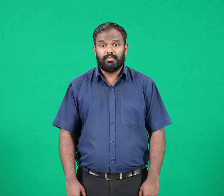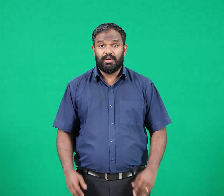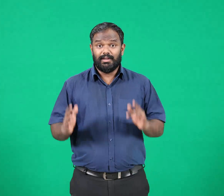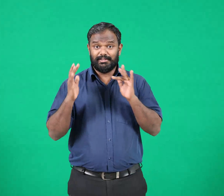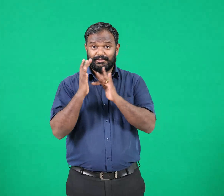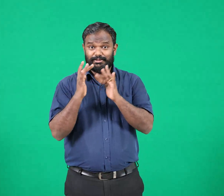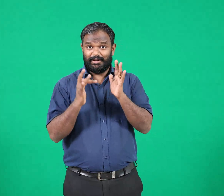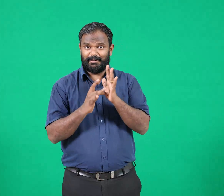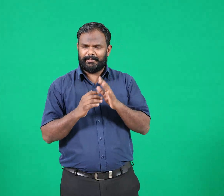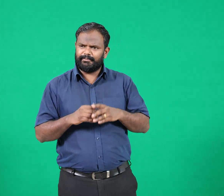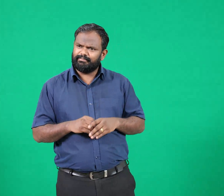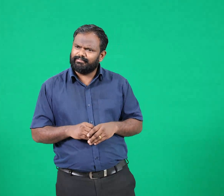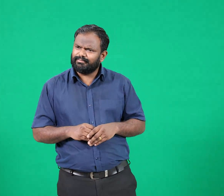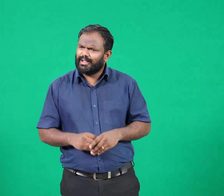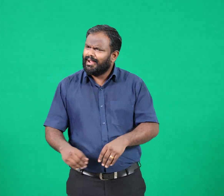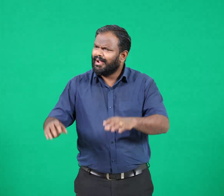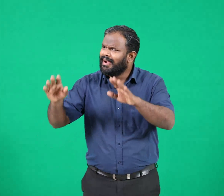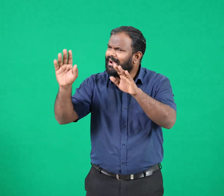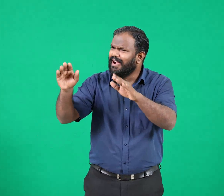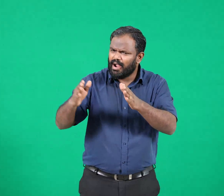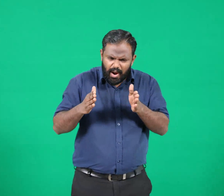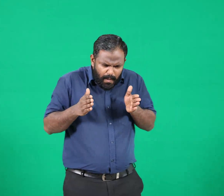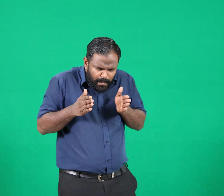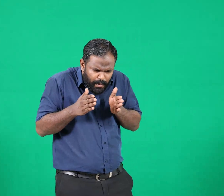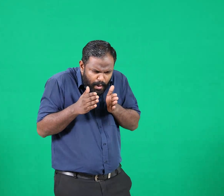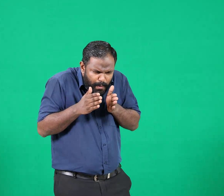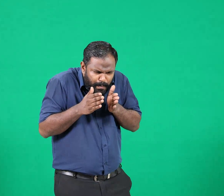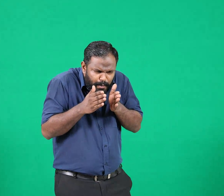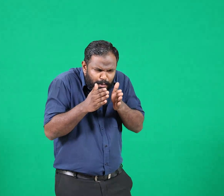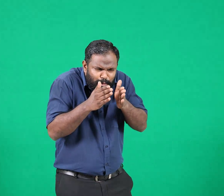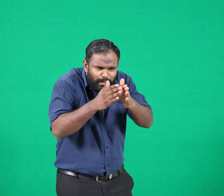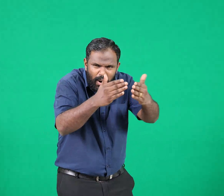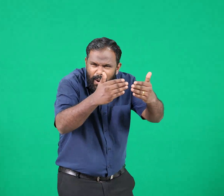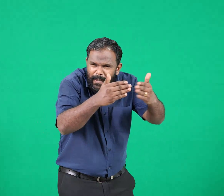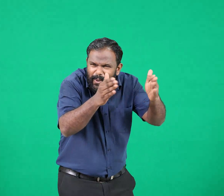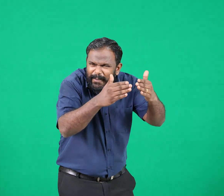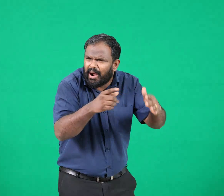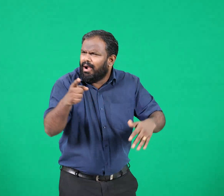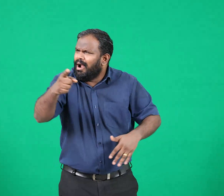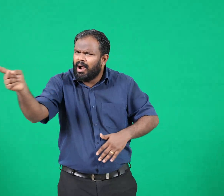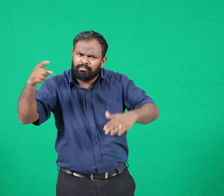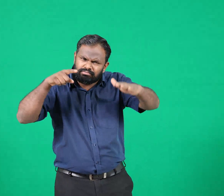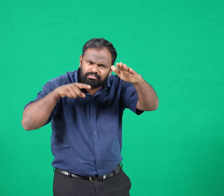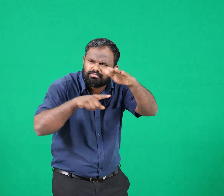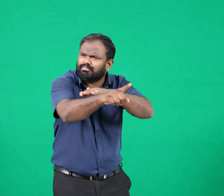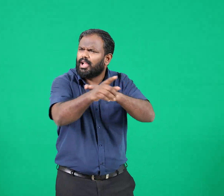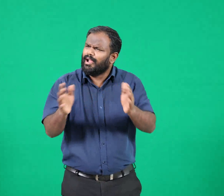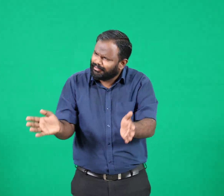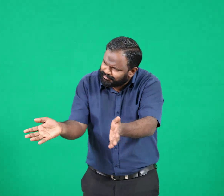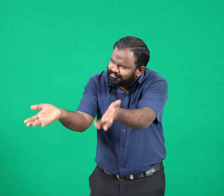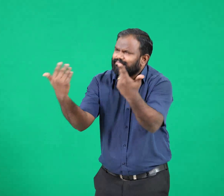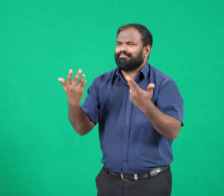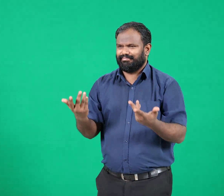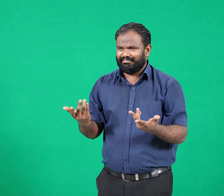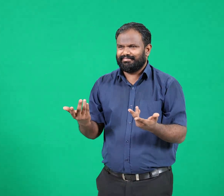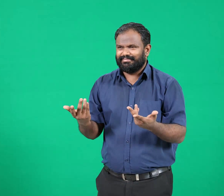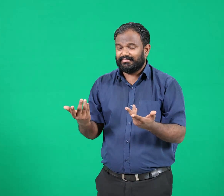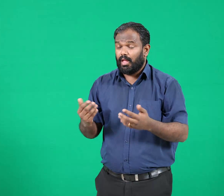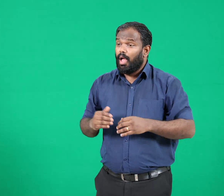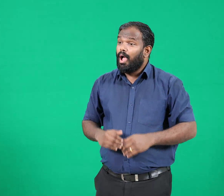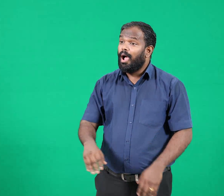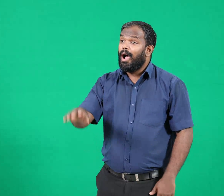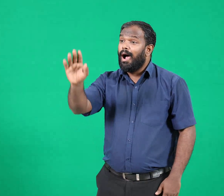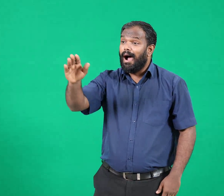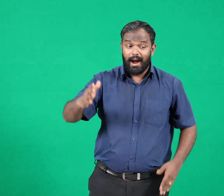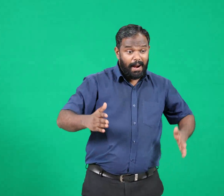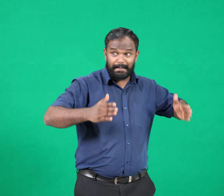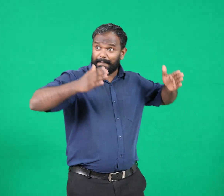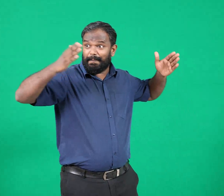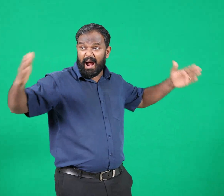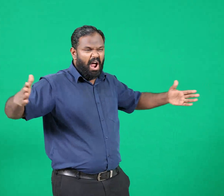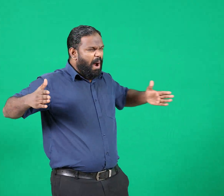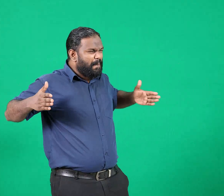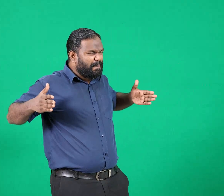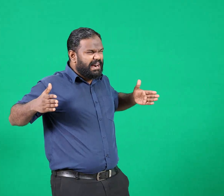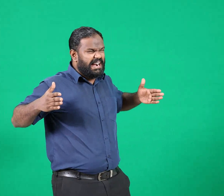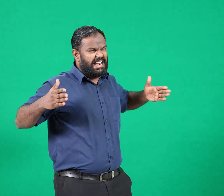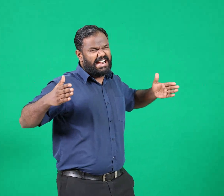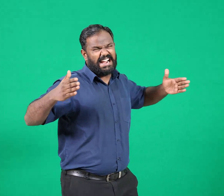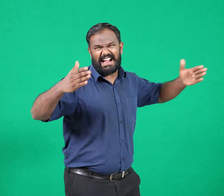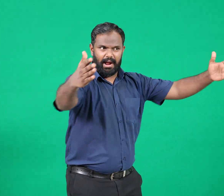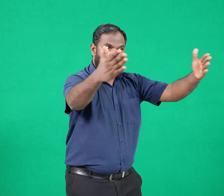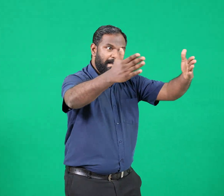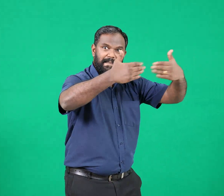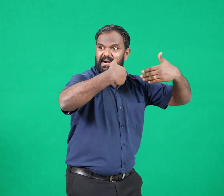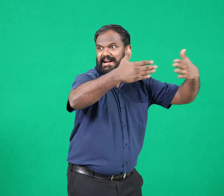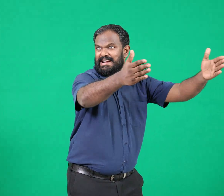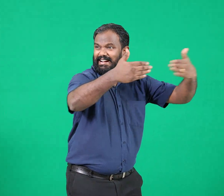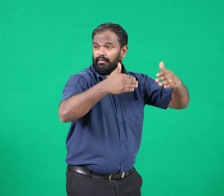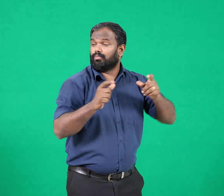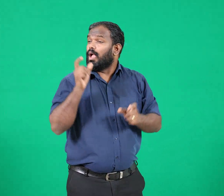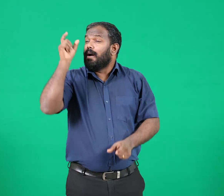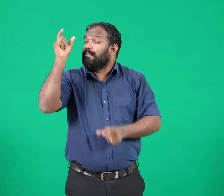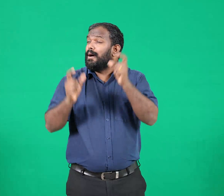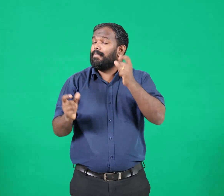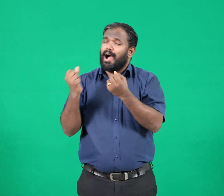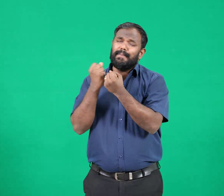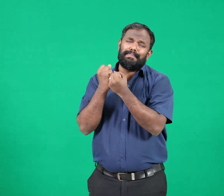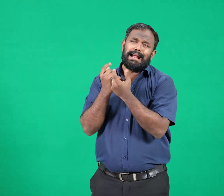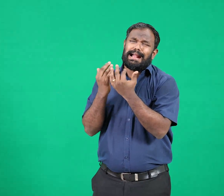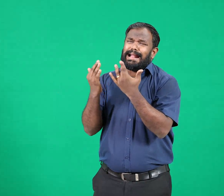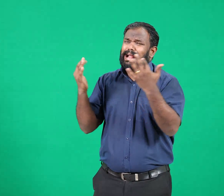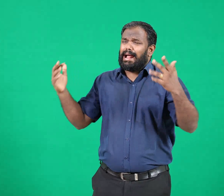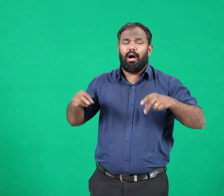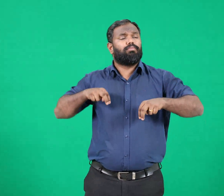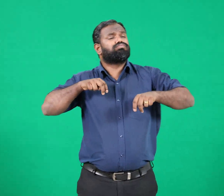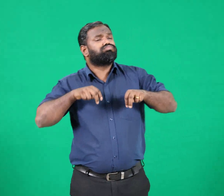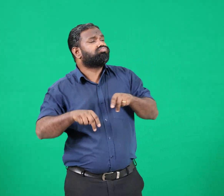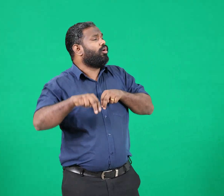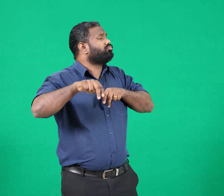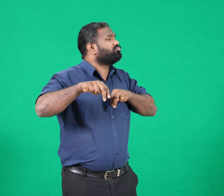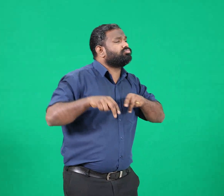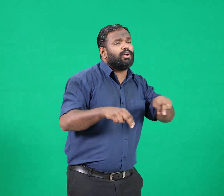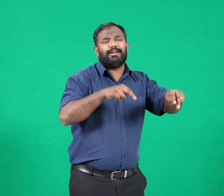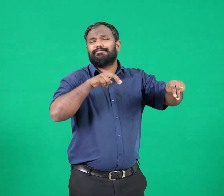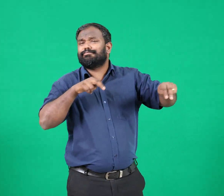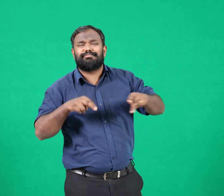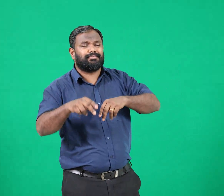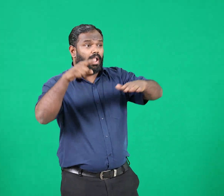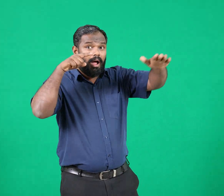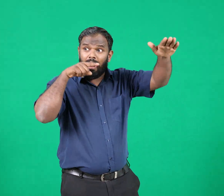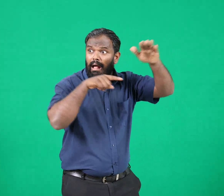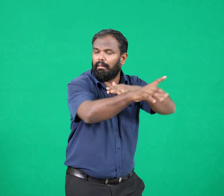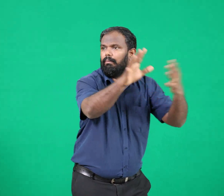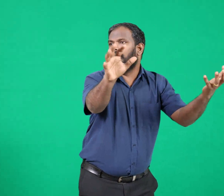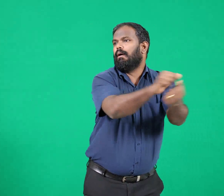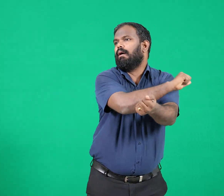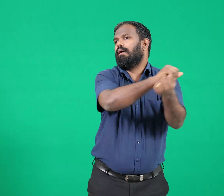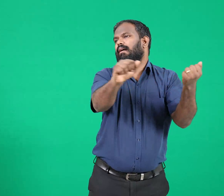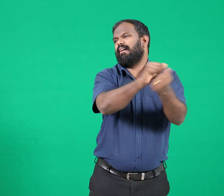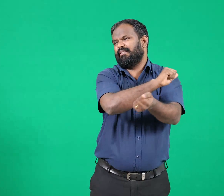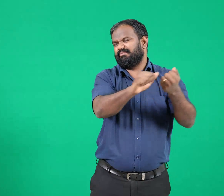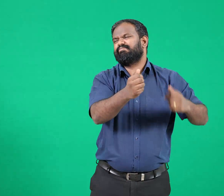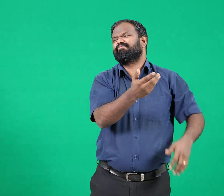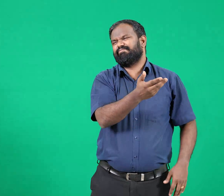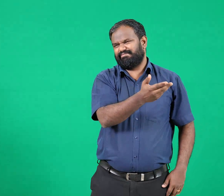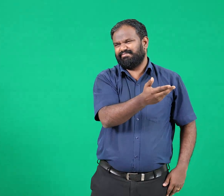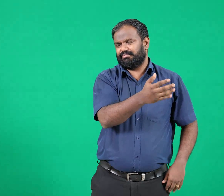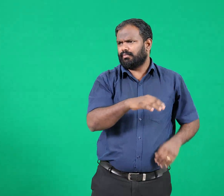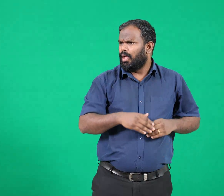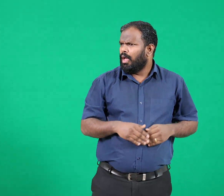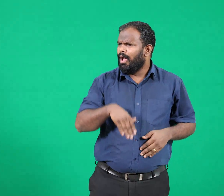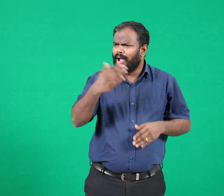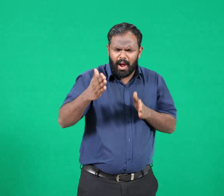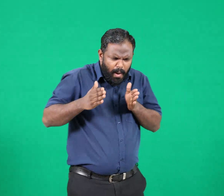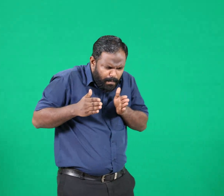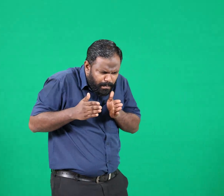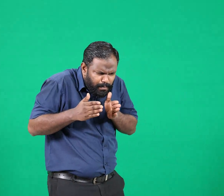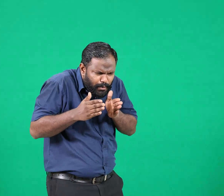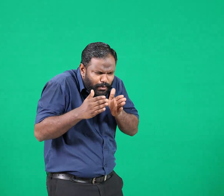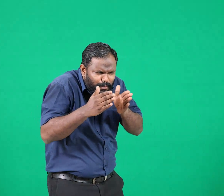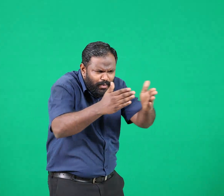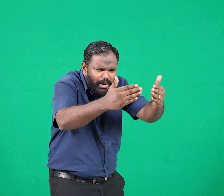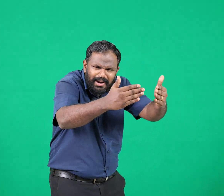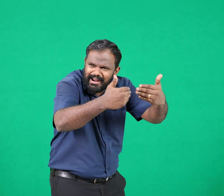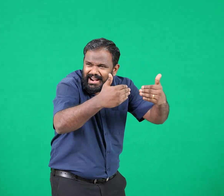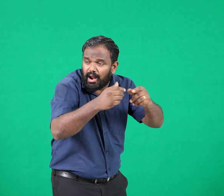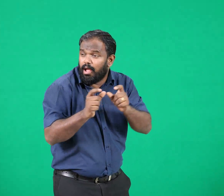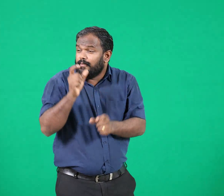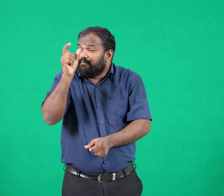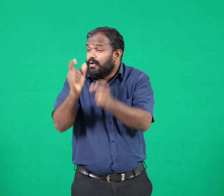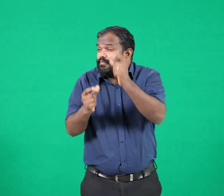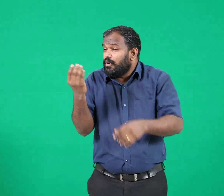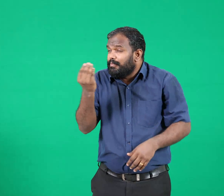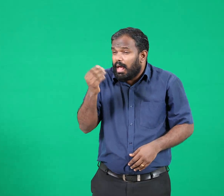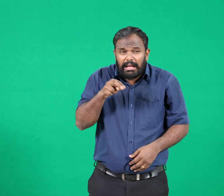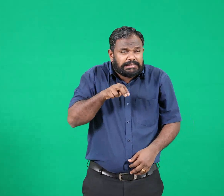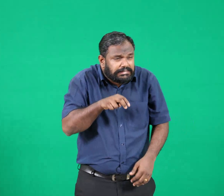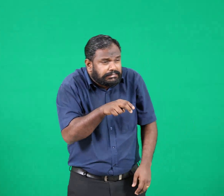Enter through the narrow gate. For wide is the gate and broad is the way that leads to destruction, and many enter through it.